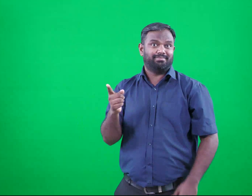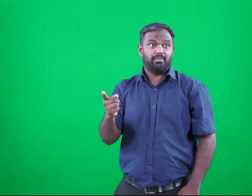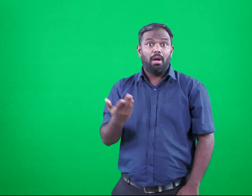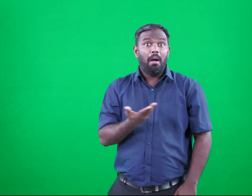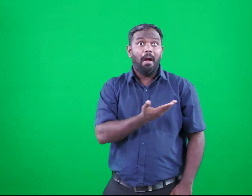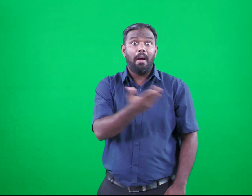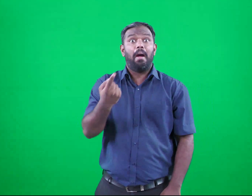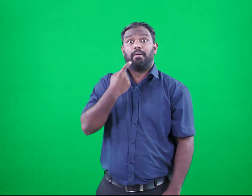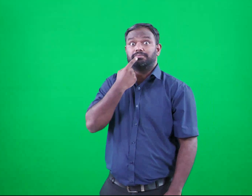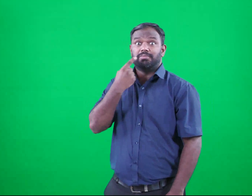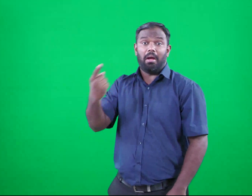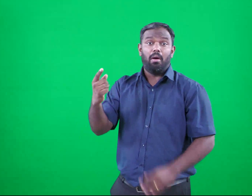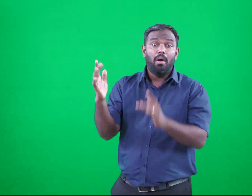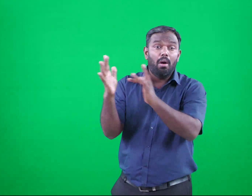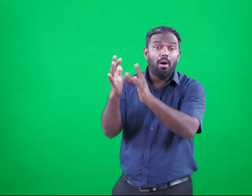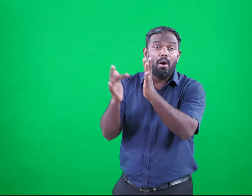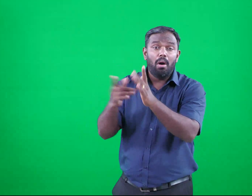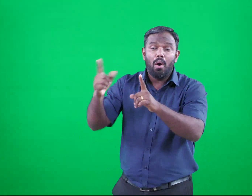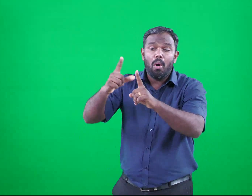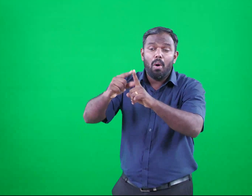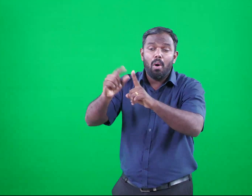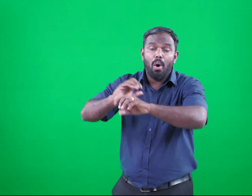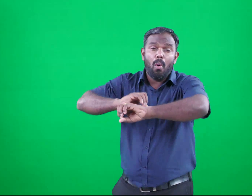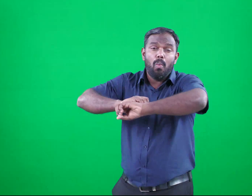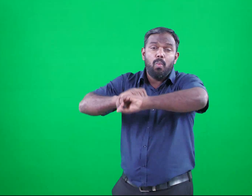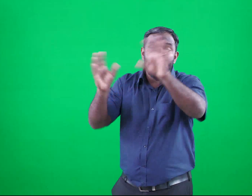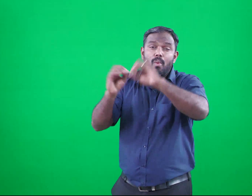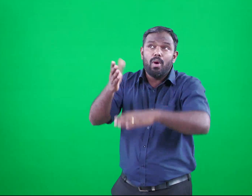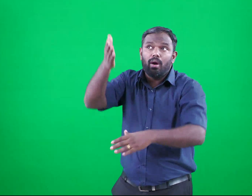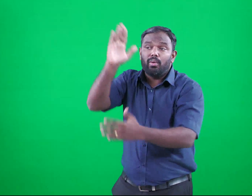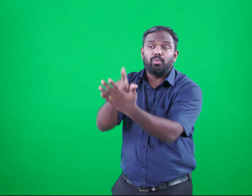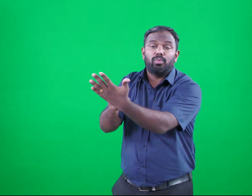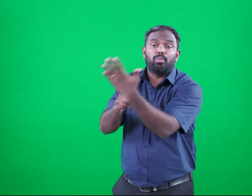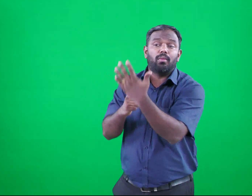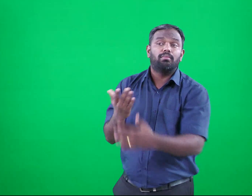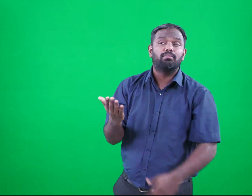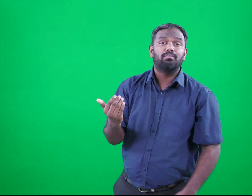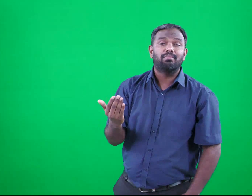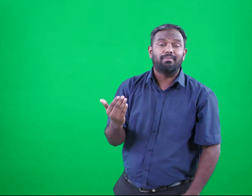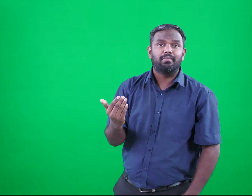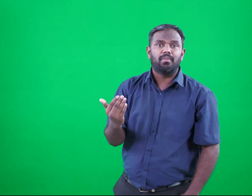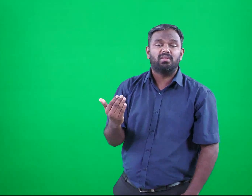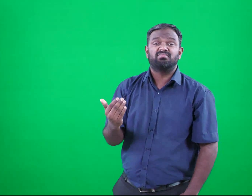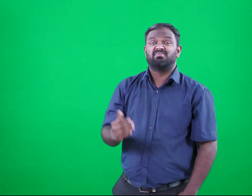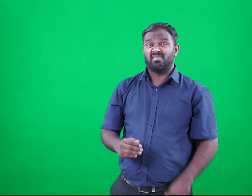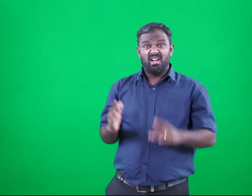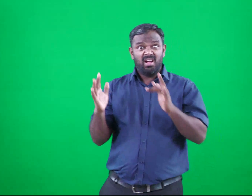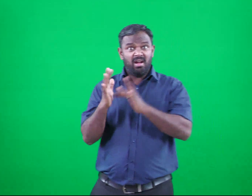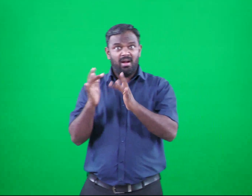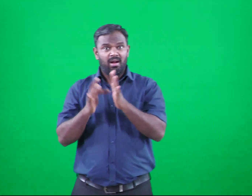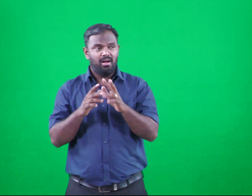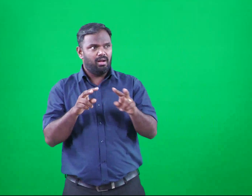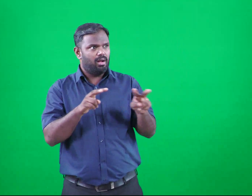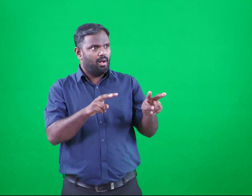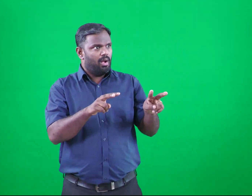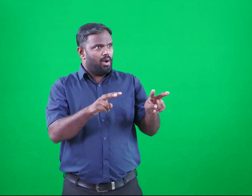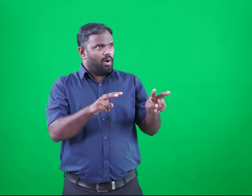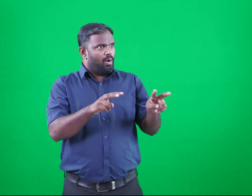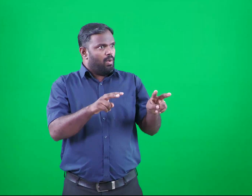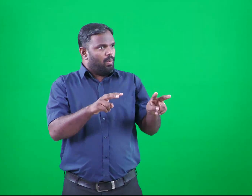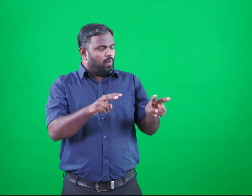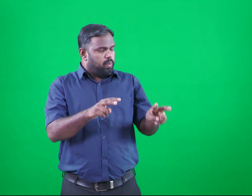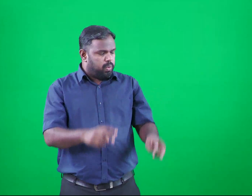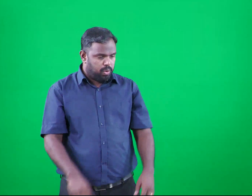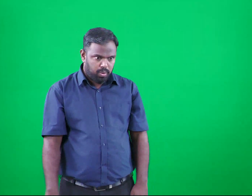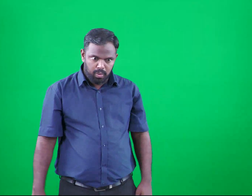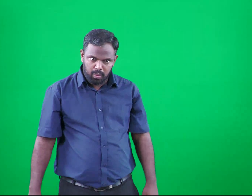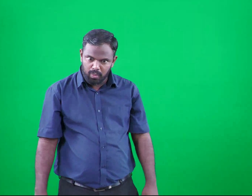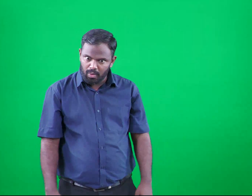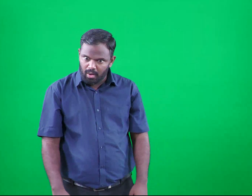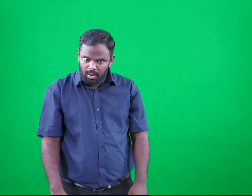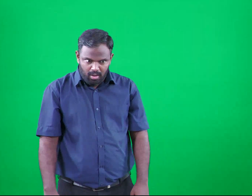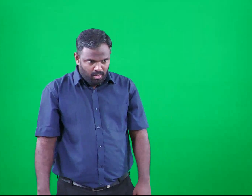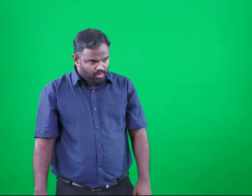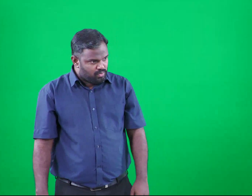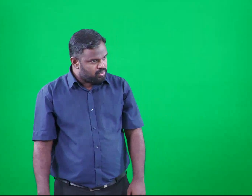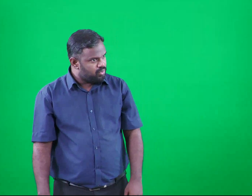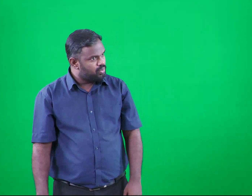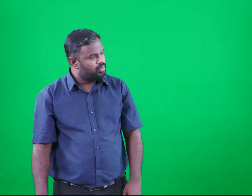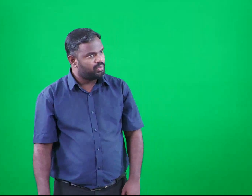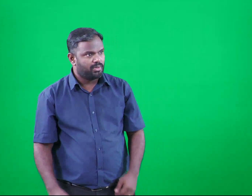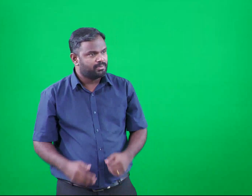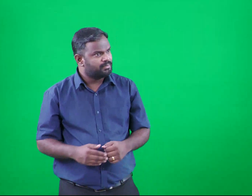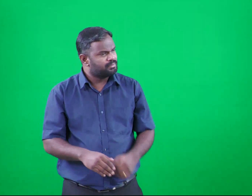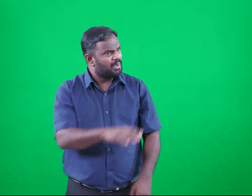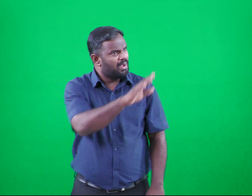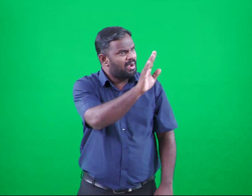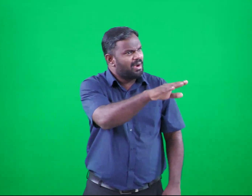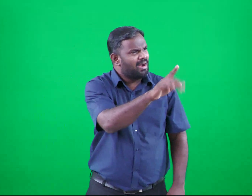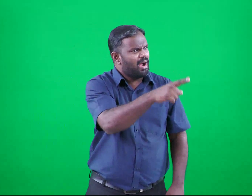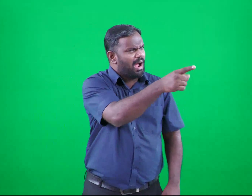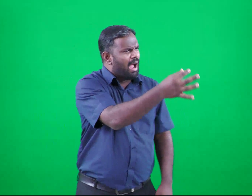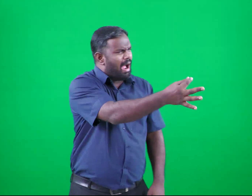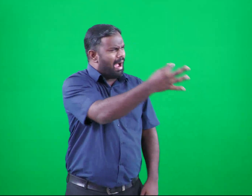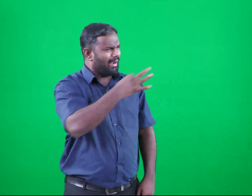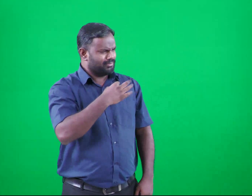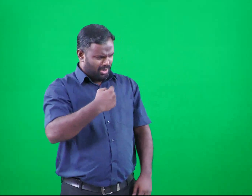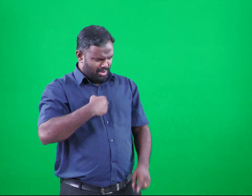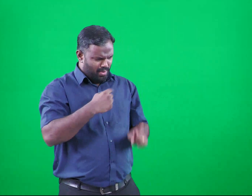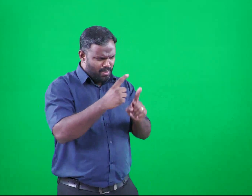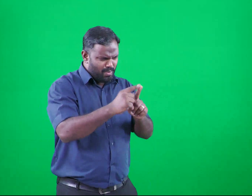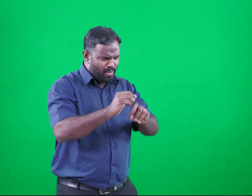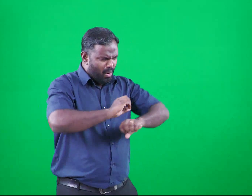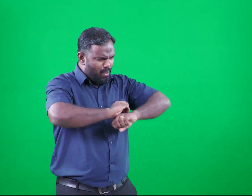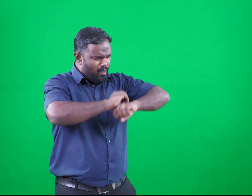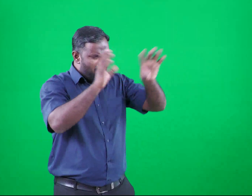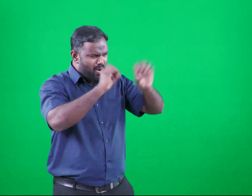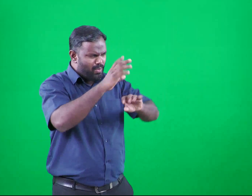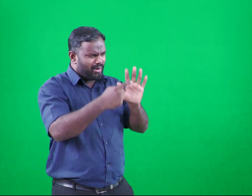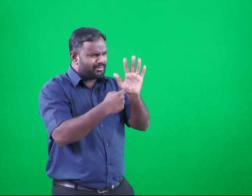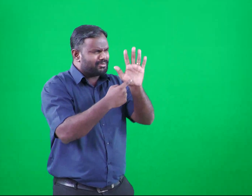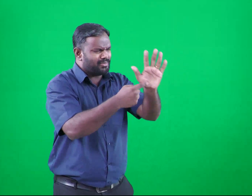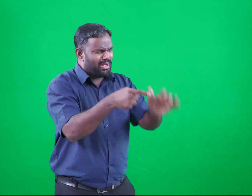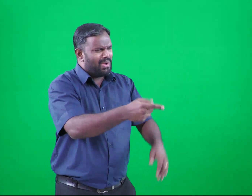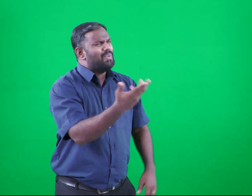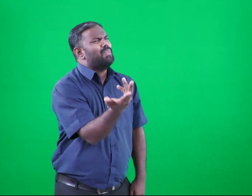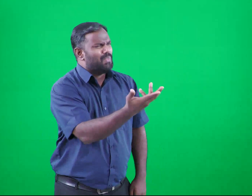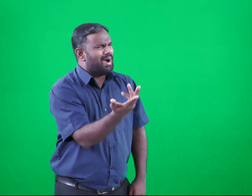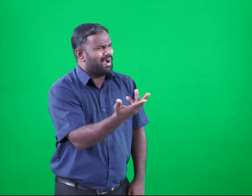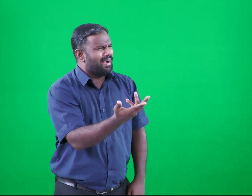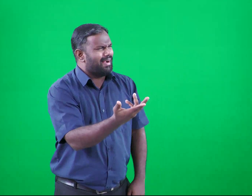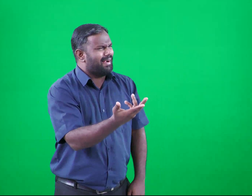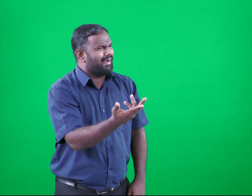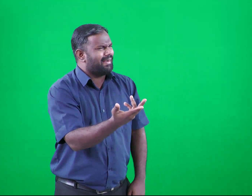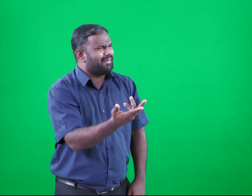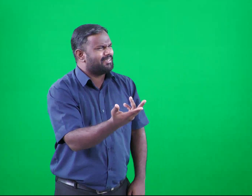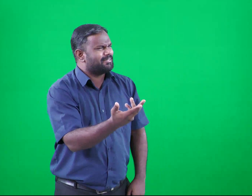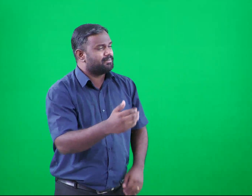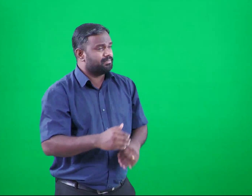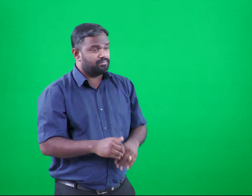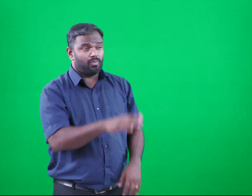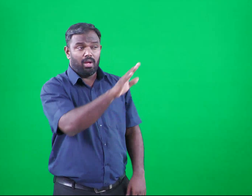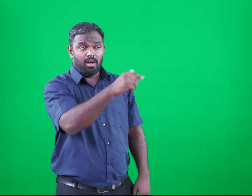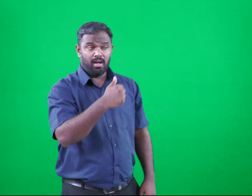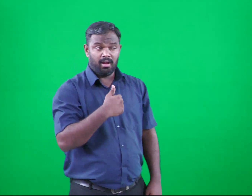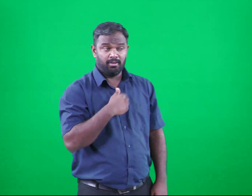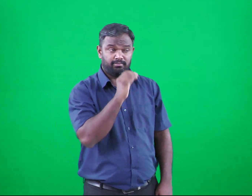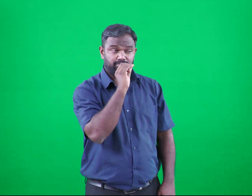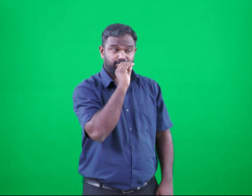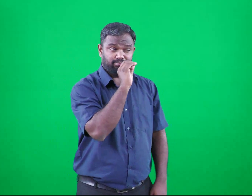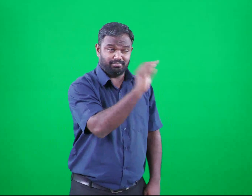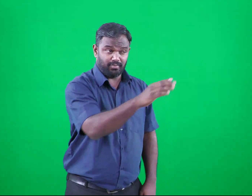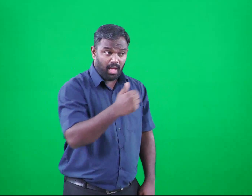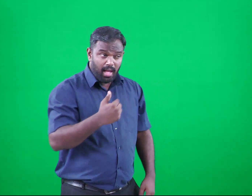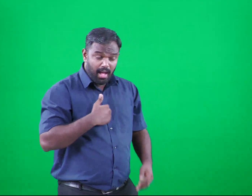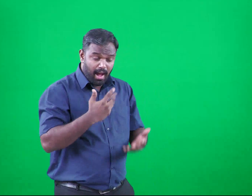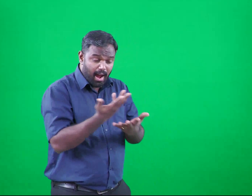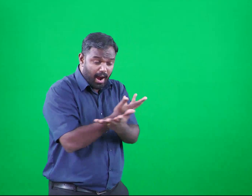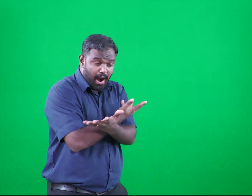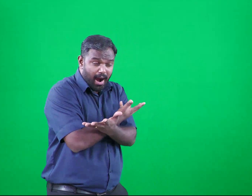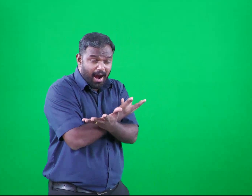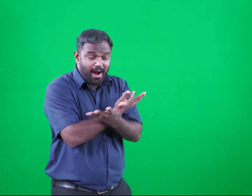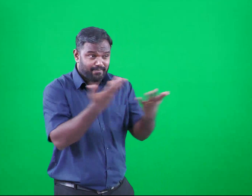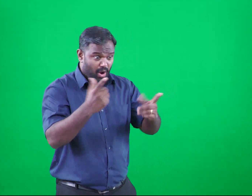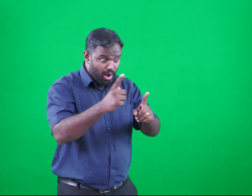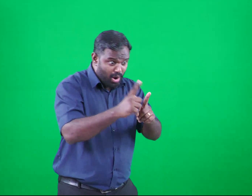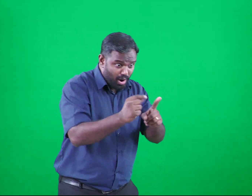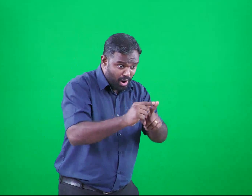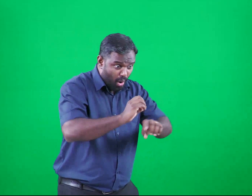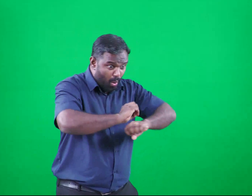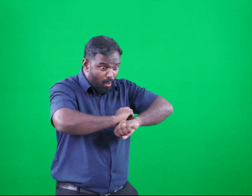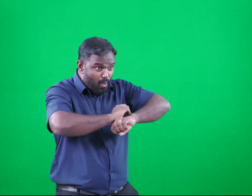Jesus sighed deeply in His spirit and said, "Why does this generation demand a sign?